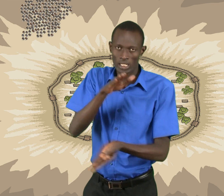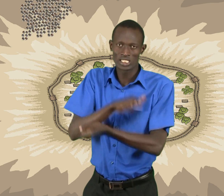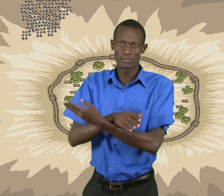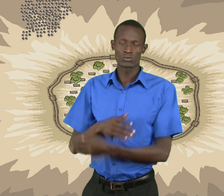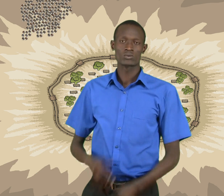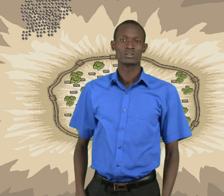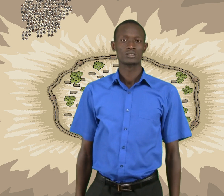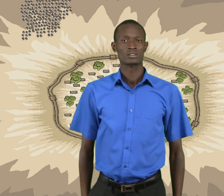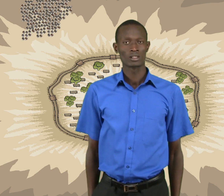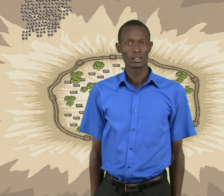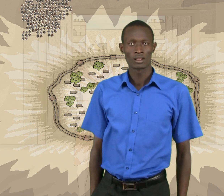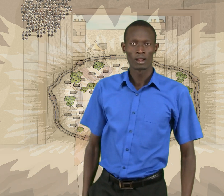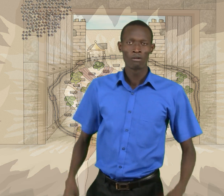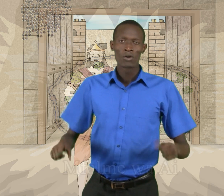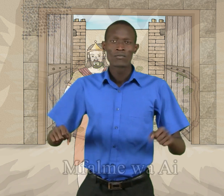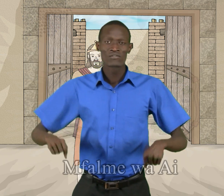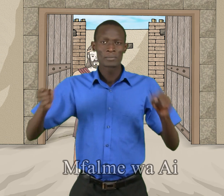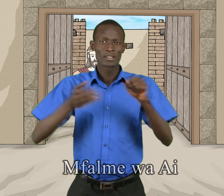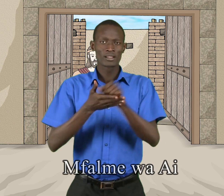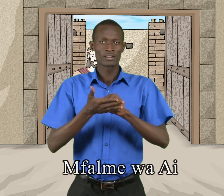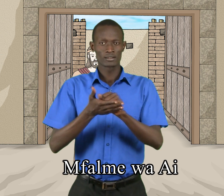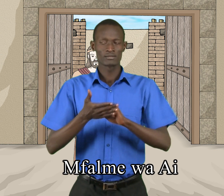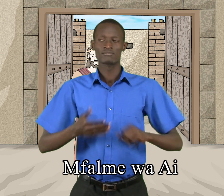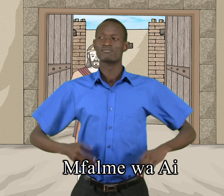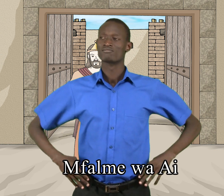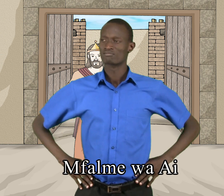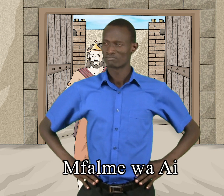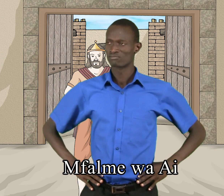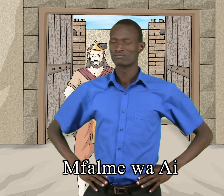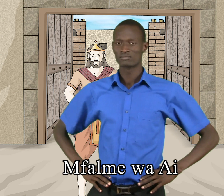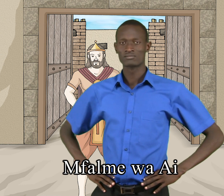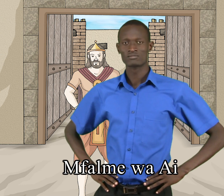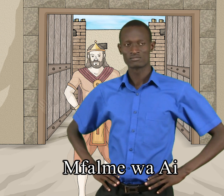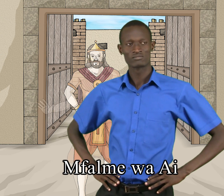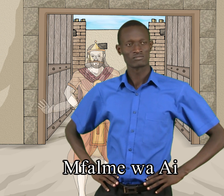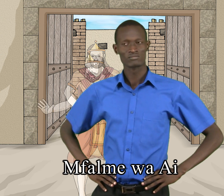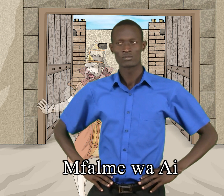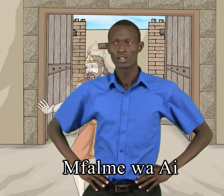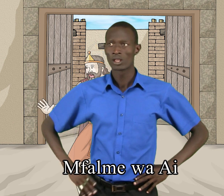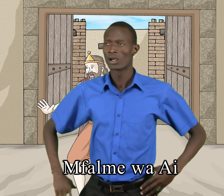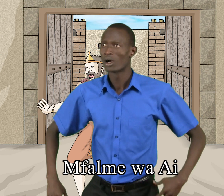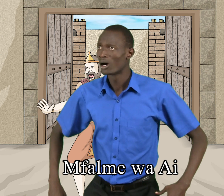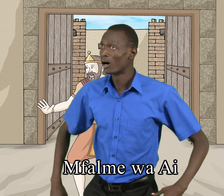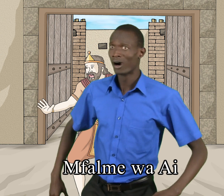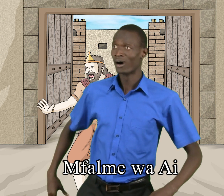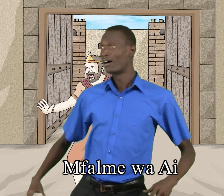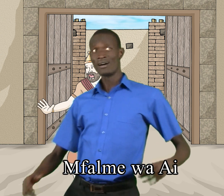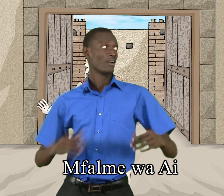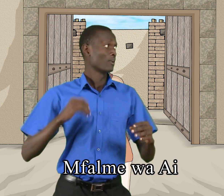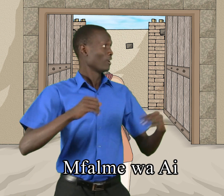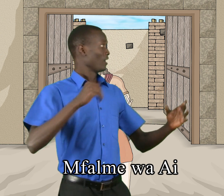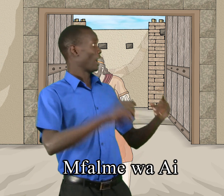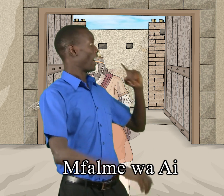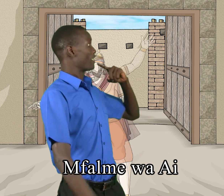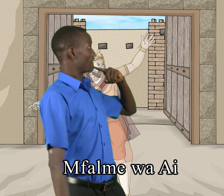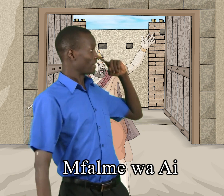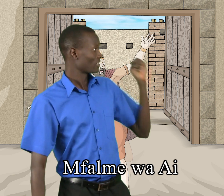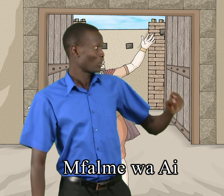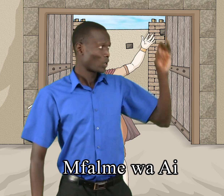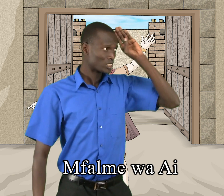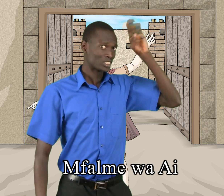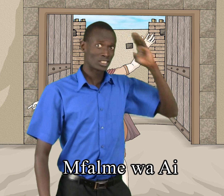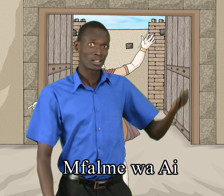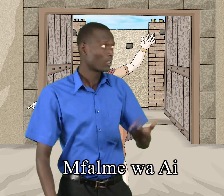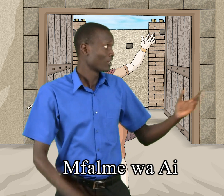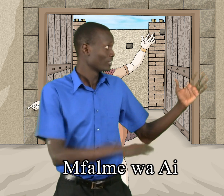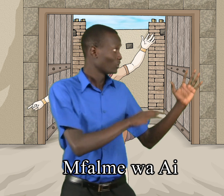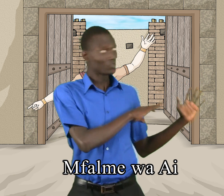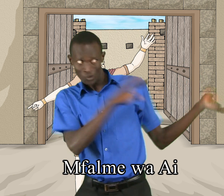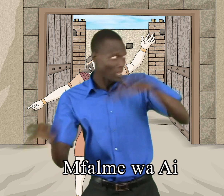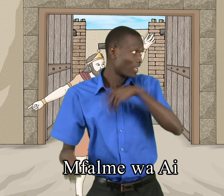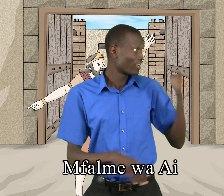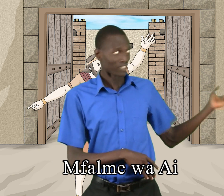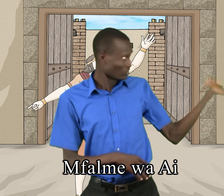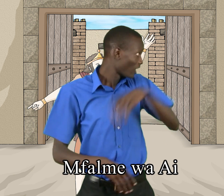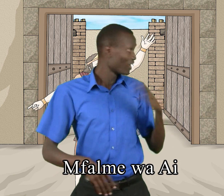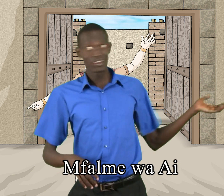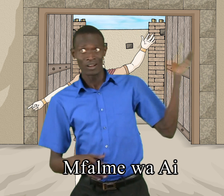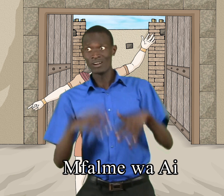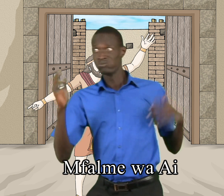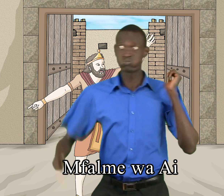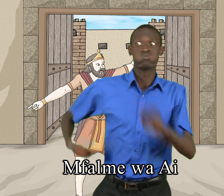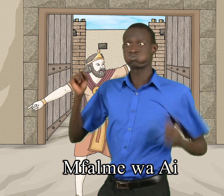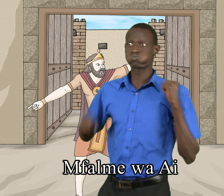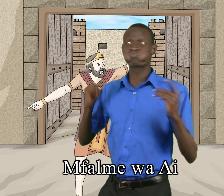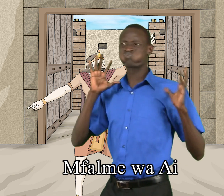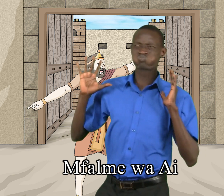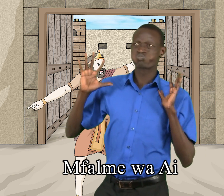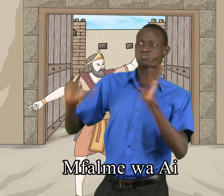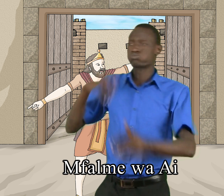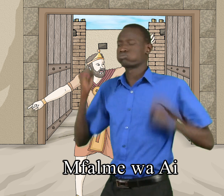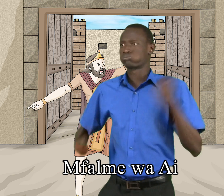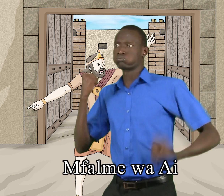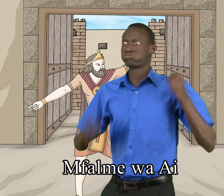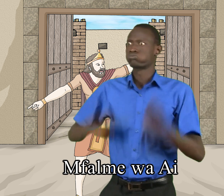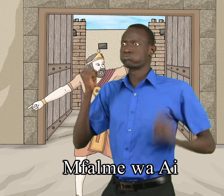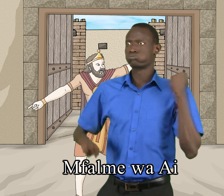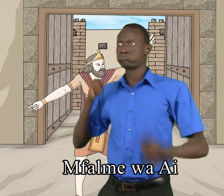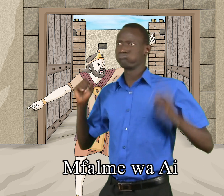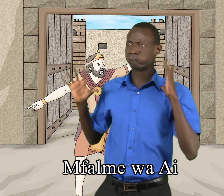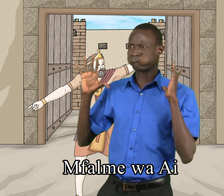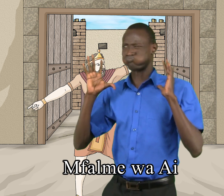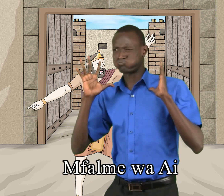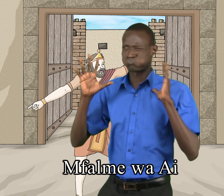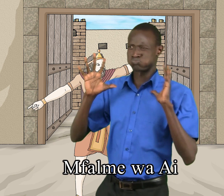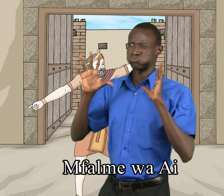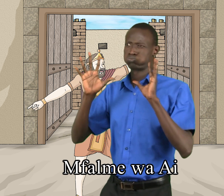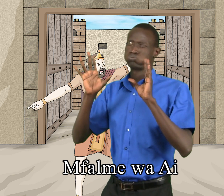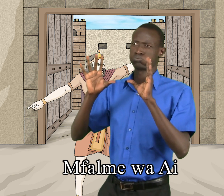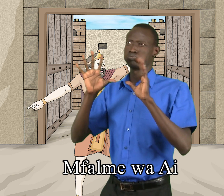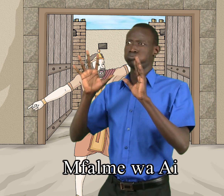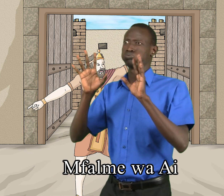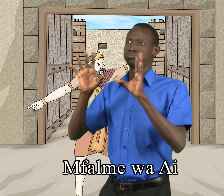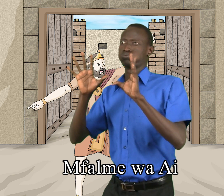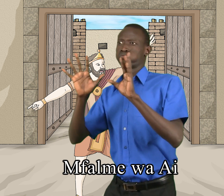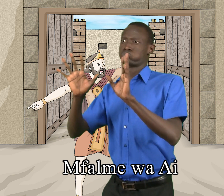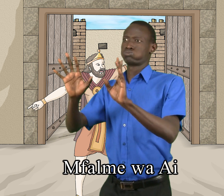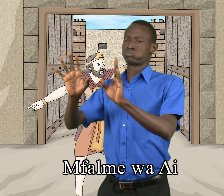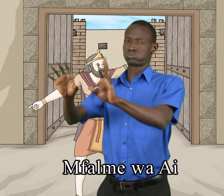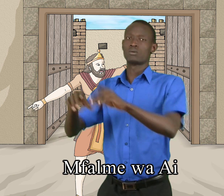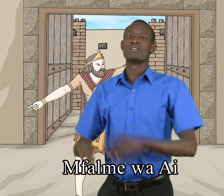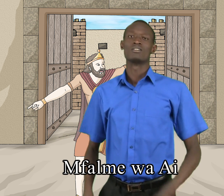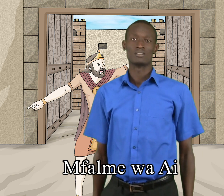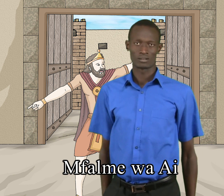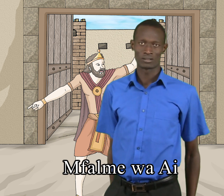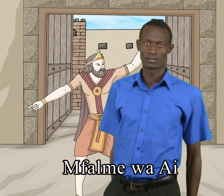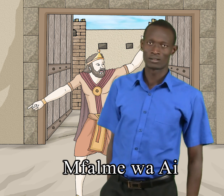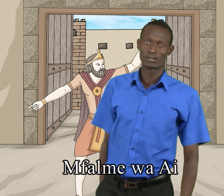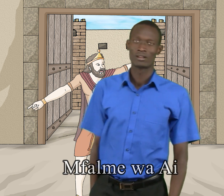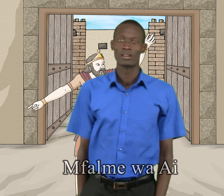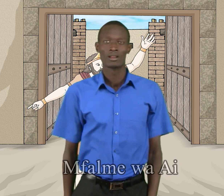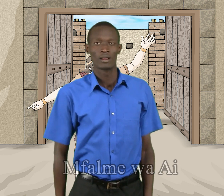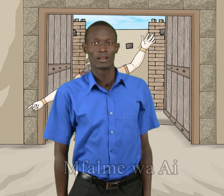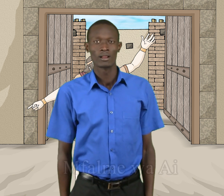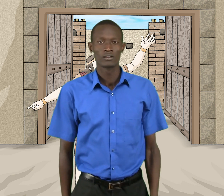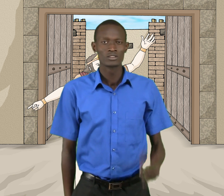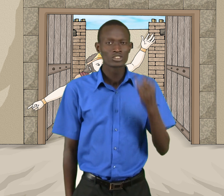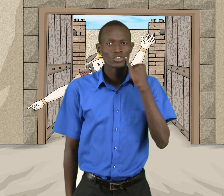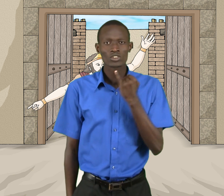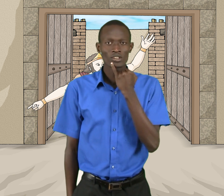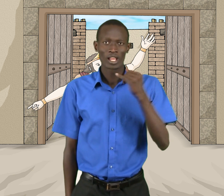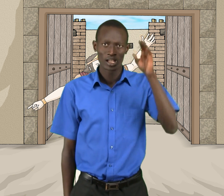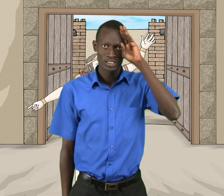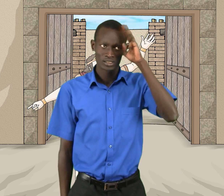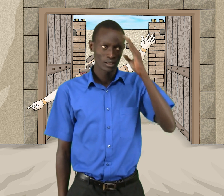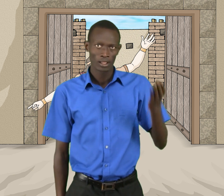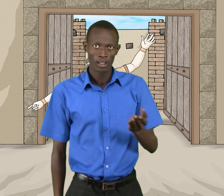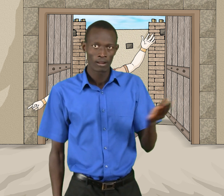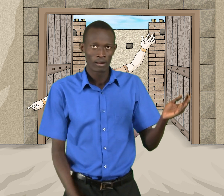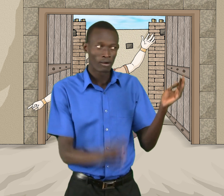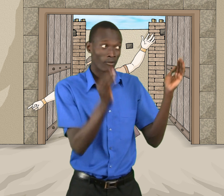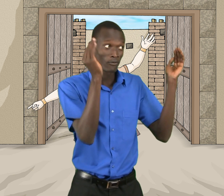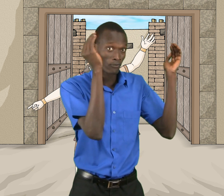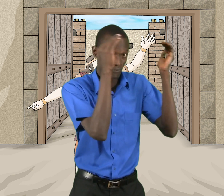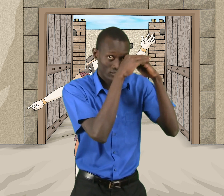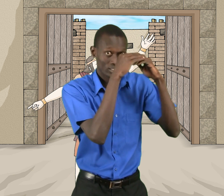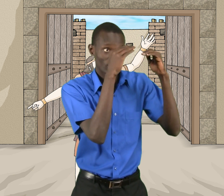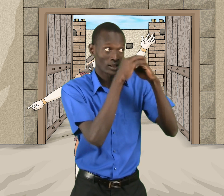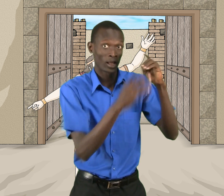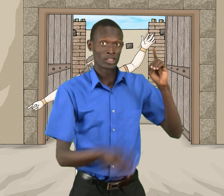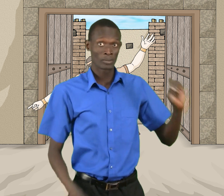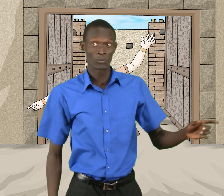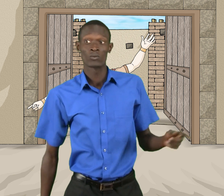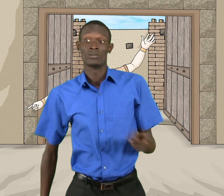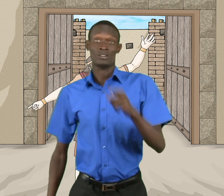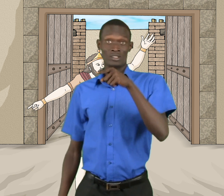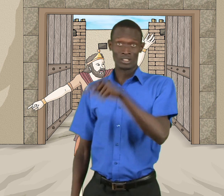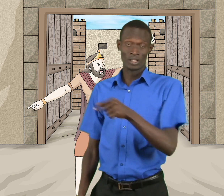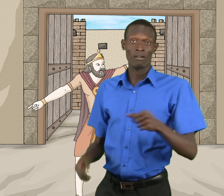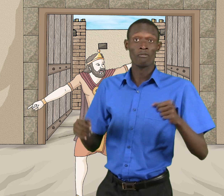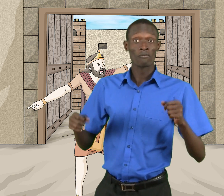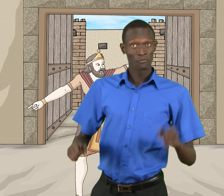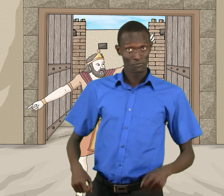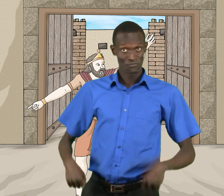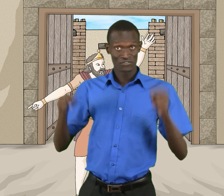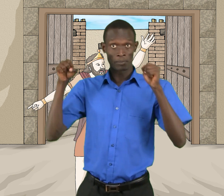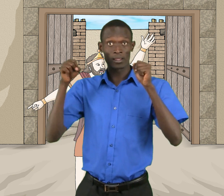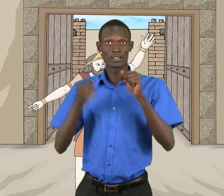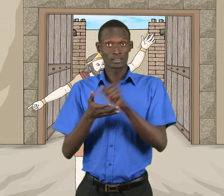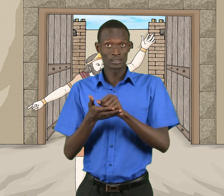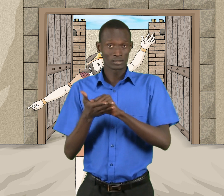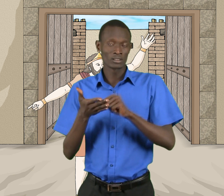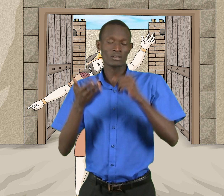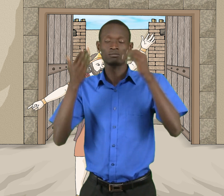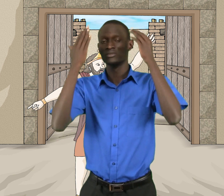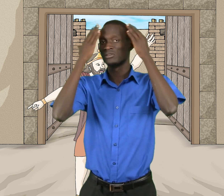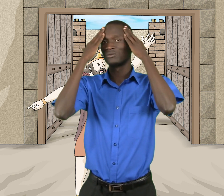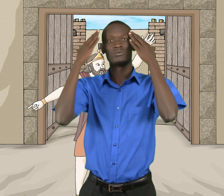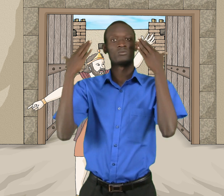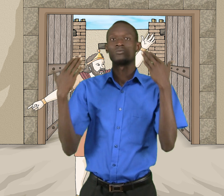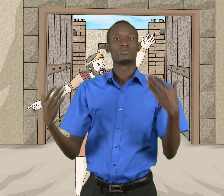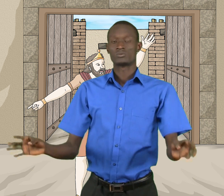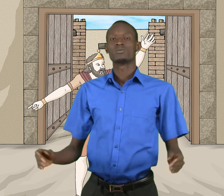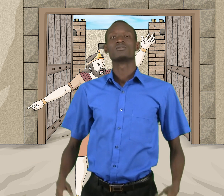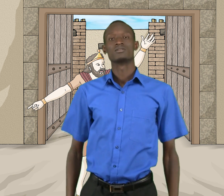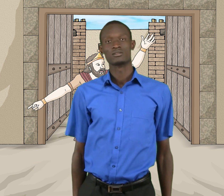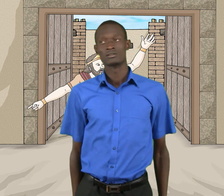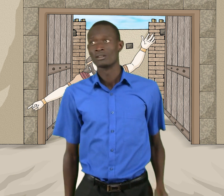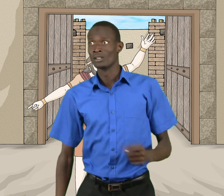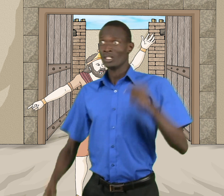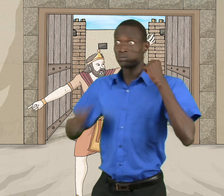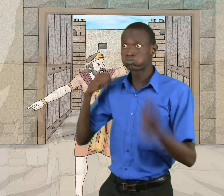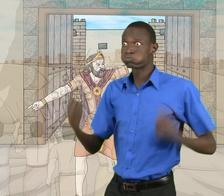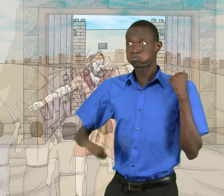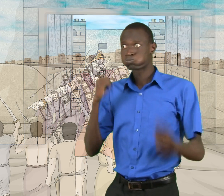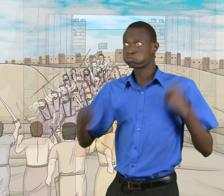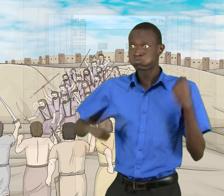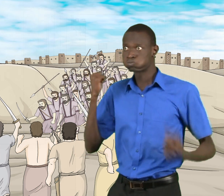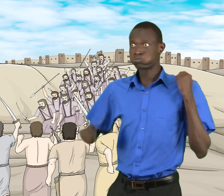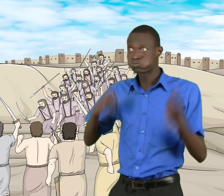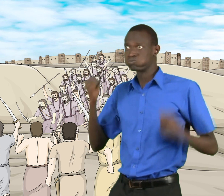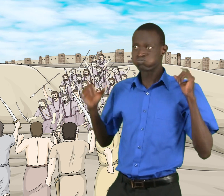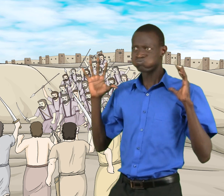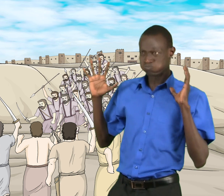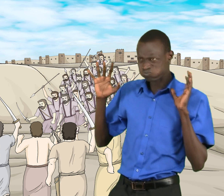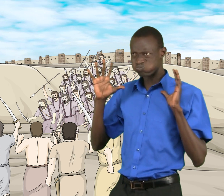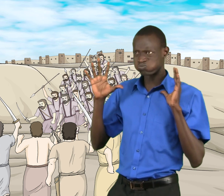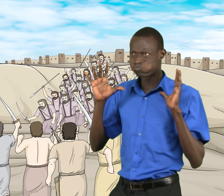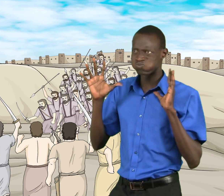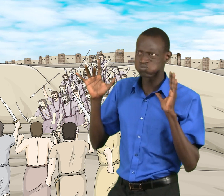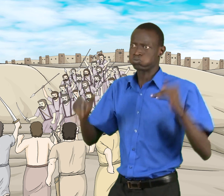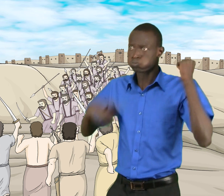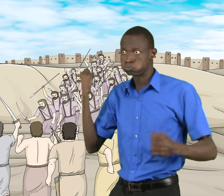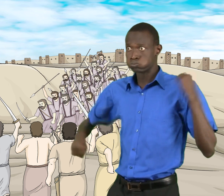When the king of Ai saw the Israelites, he hurried out early in the morning with the men of the city to engage them in battle at an appointed place overlooking the Arabah. But he did not know that an ambush had been set up against him behind the city.